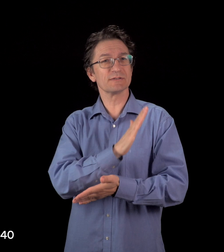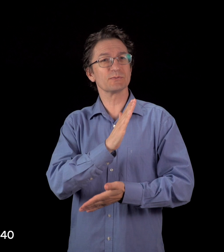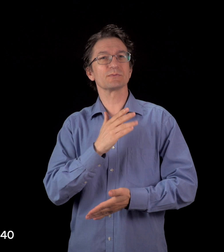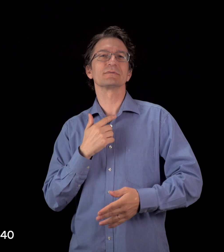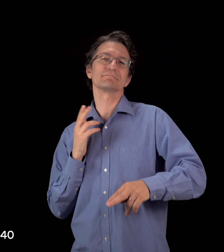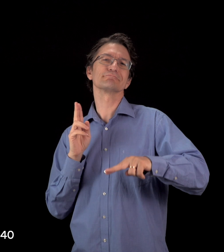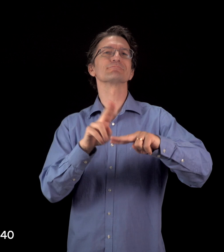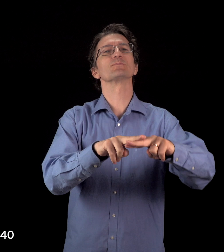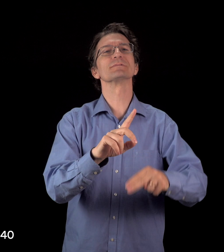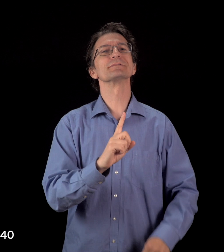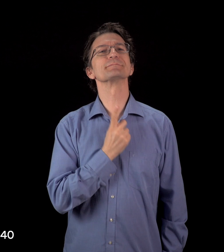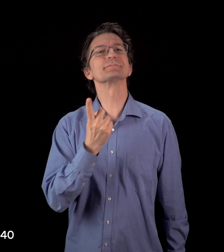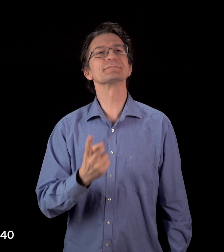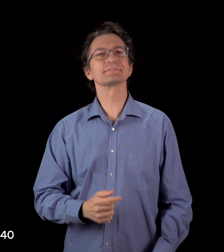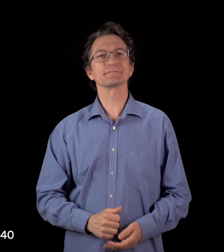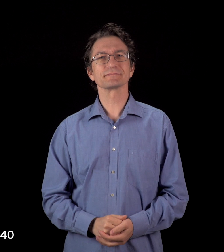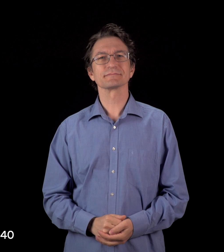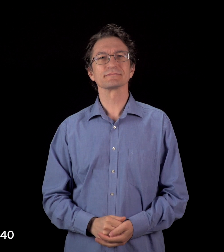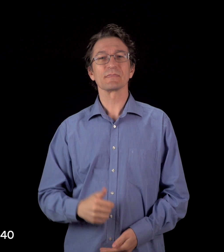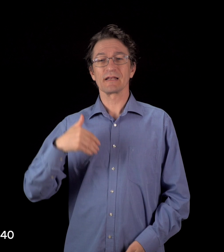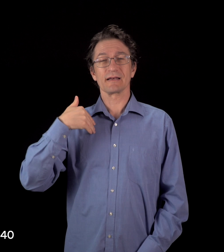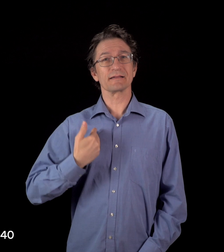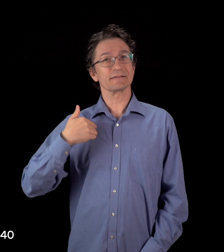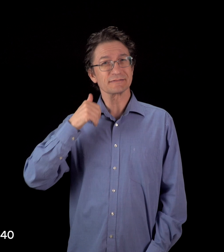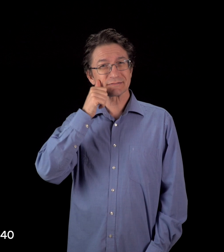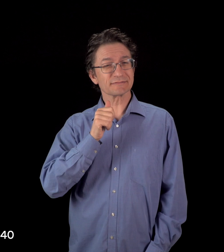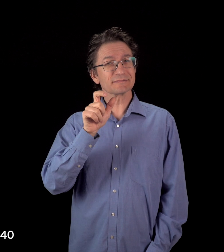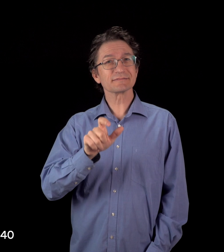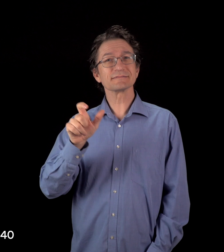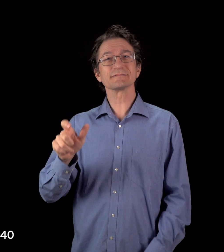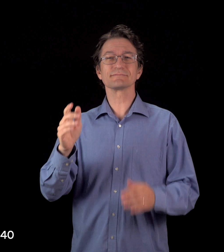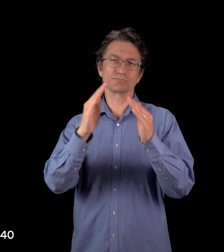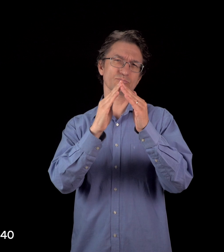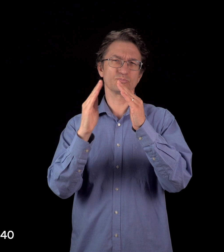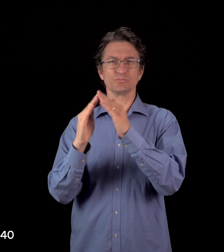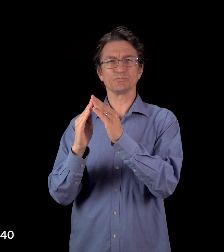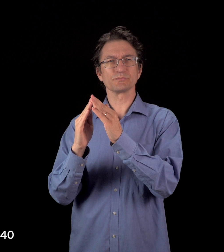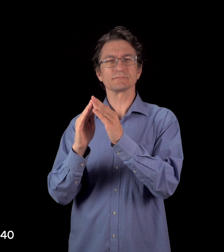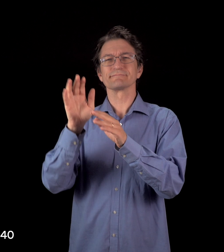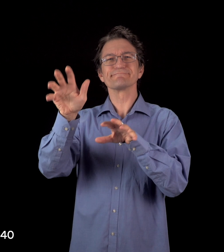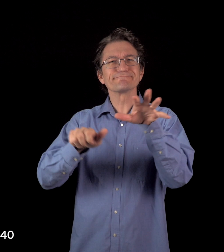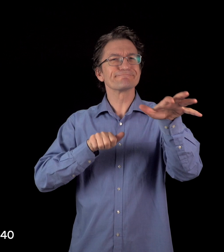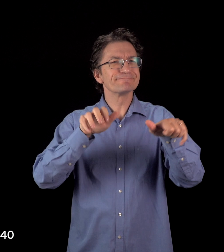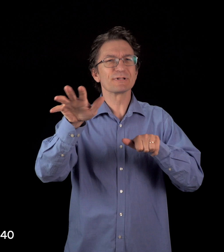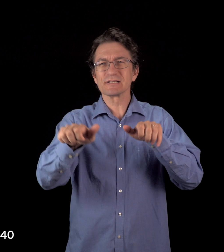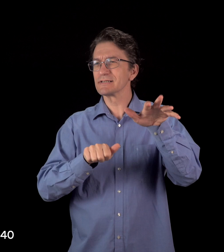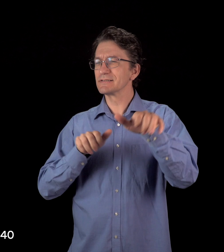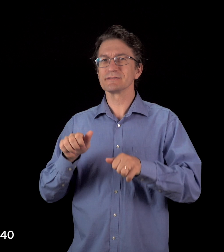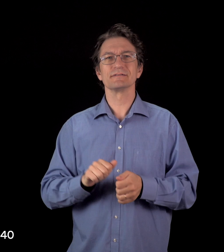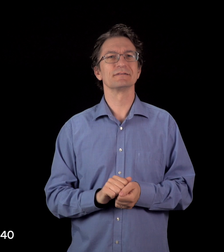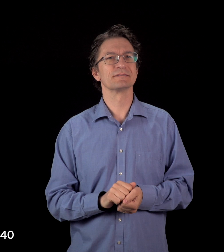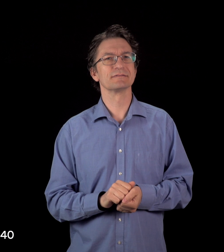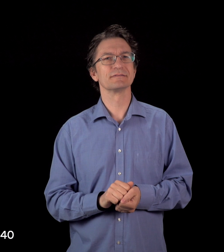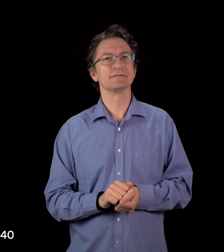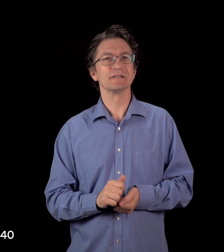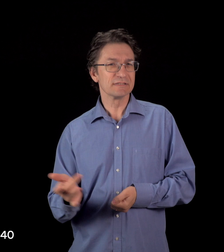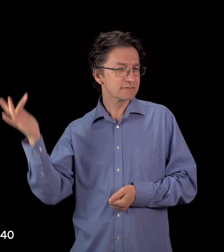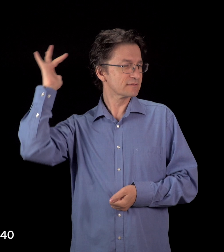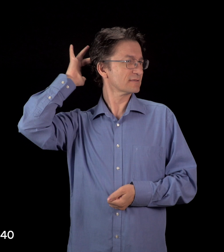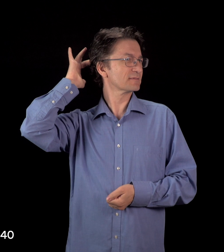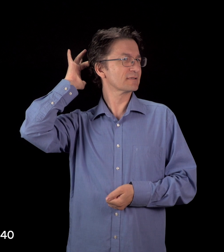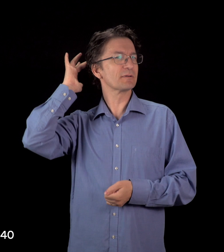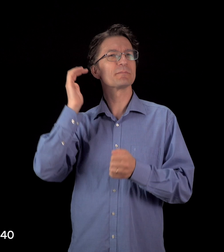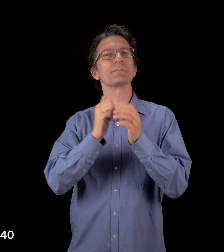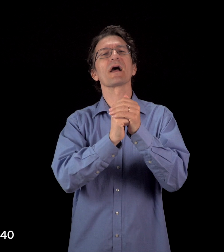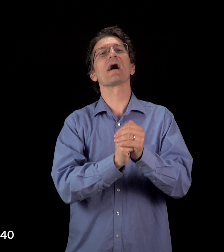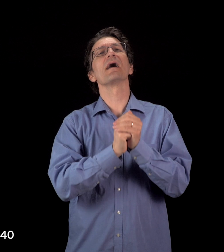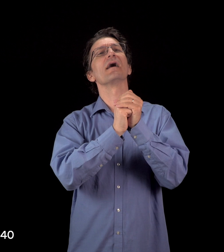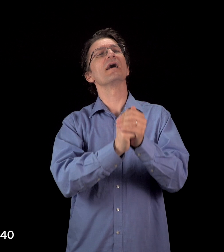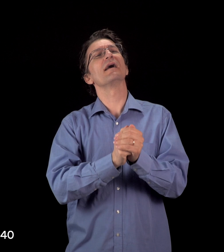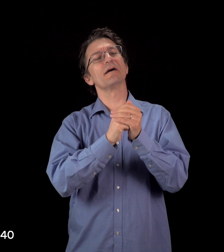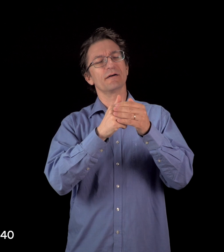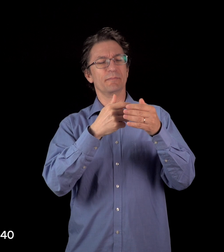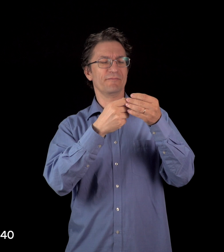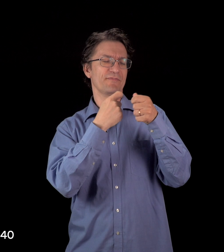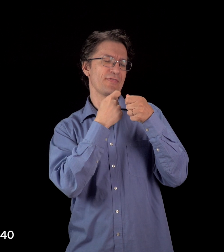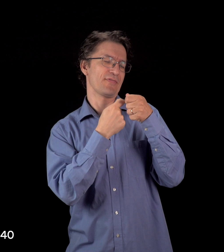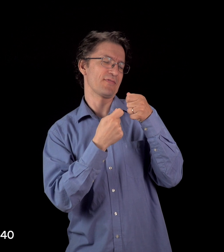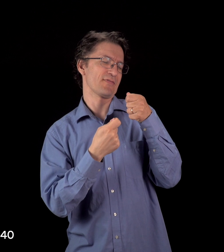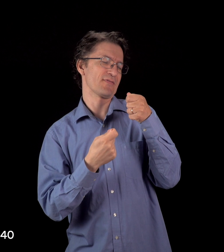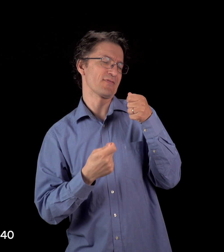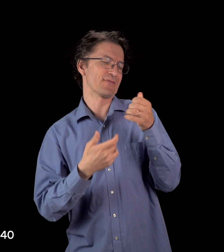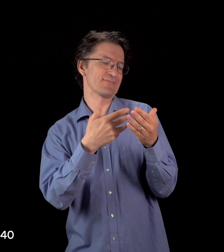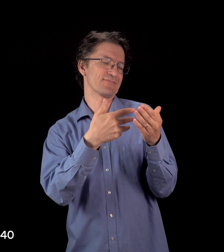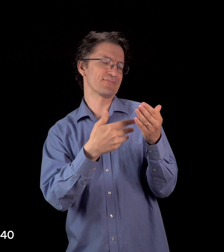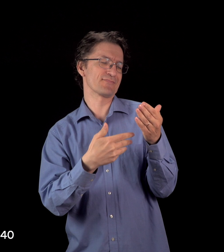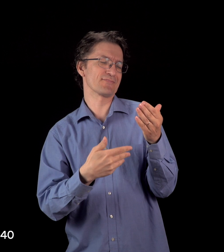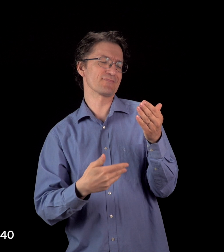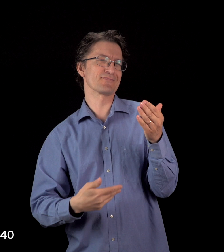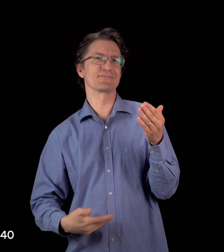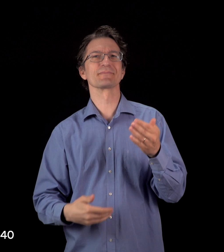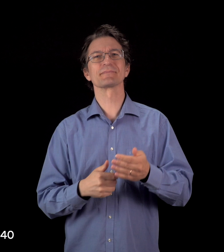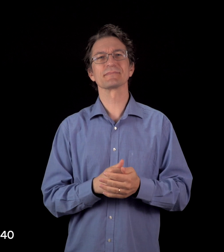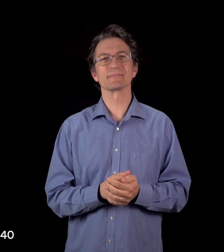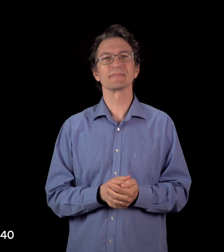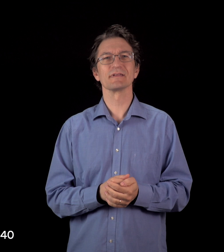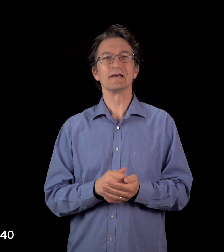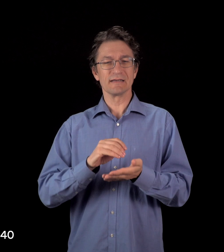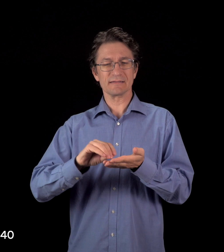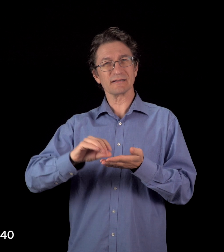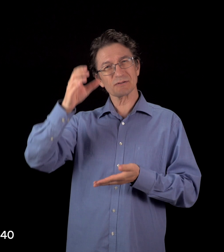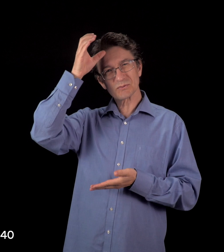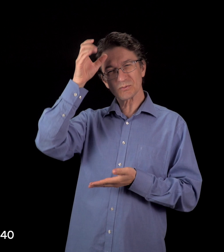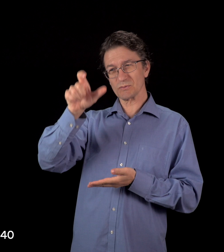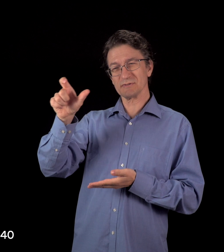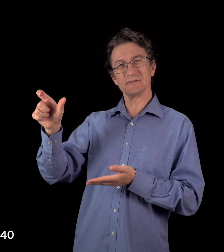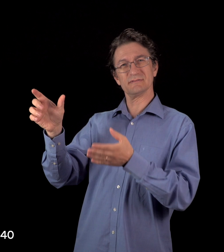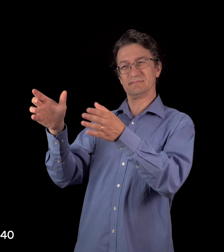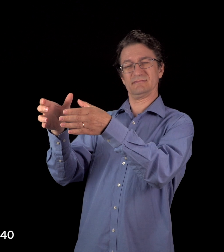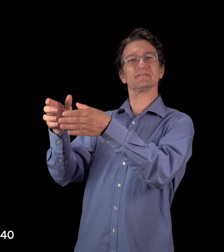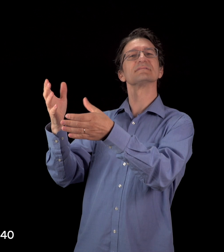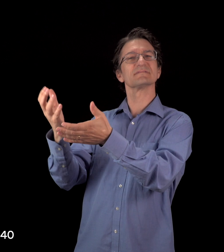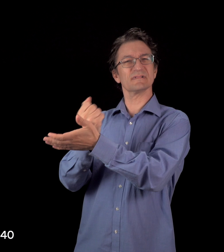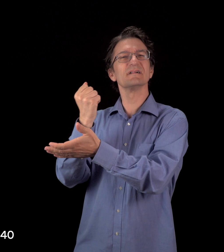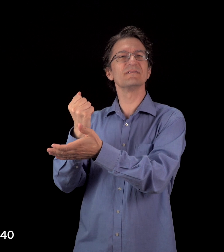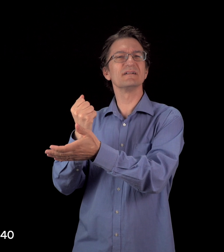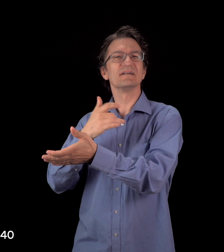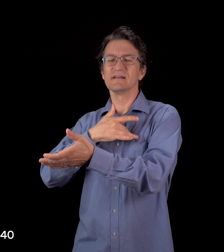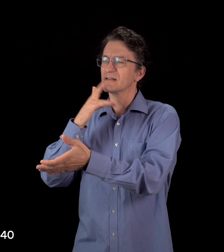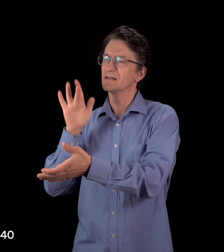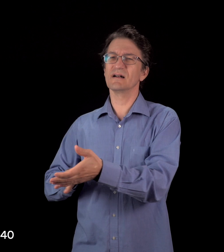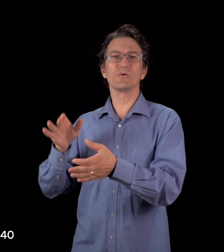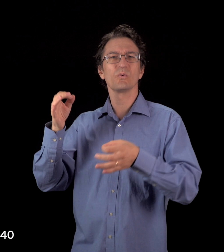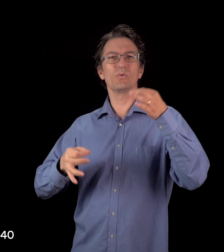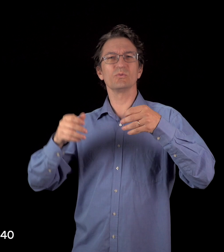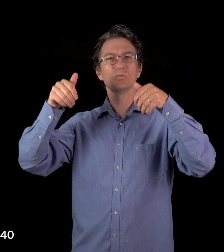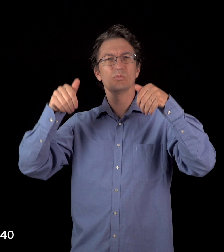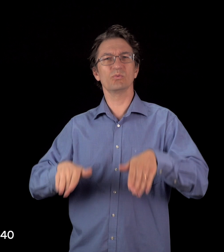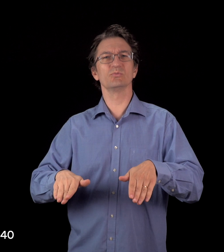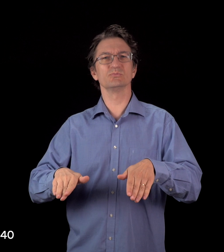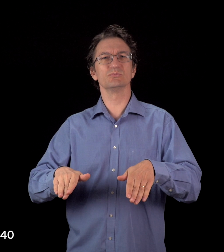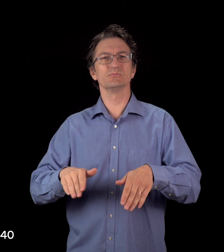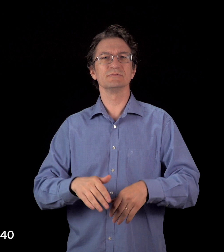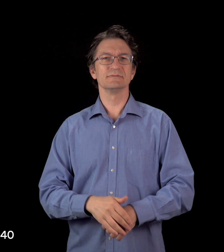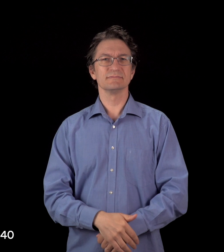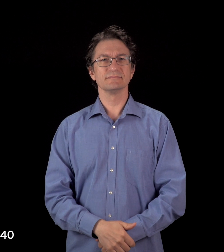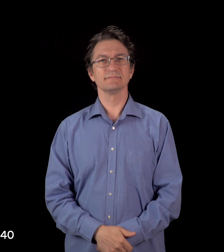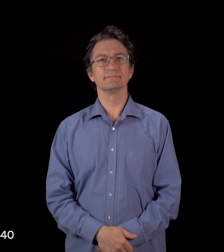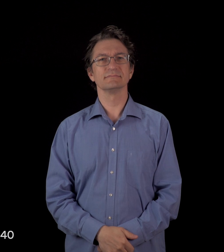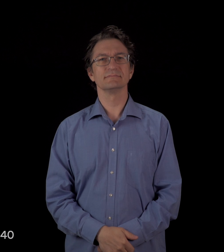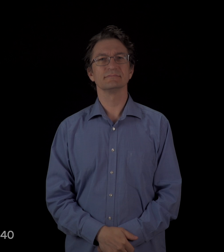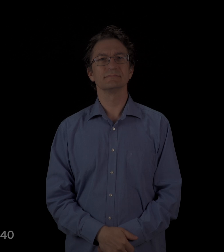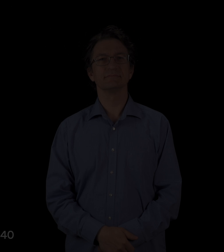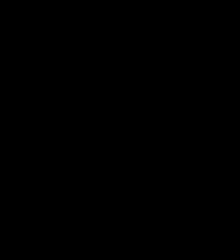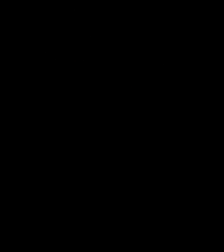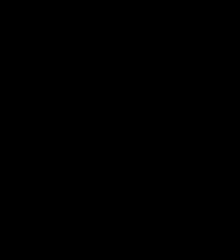They defraud widows of their houses, and for a show make lengthy prayers. These men will receive greater condemnation.”